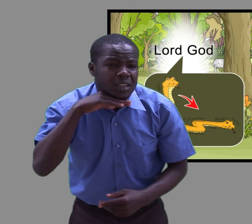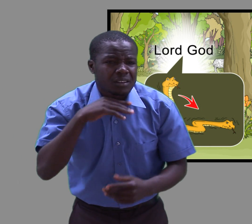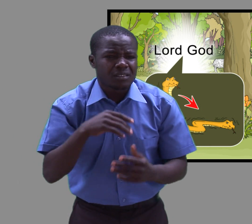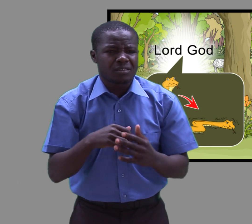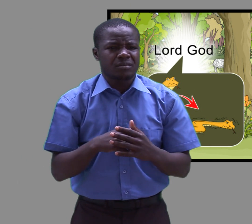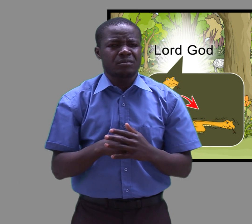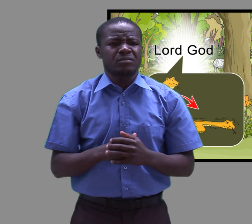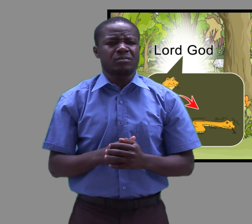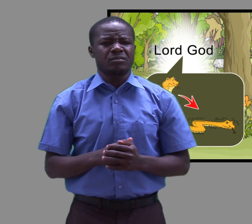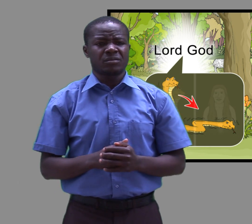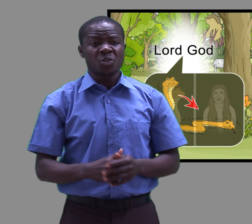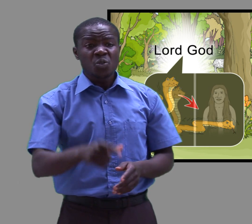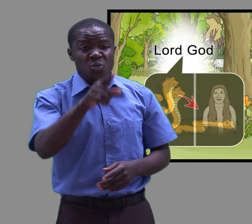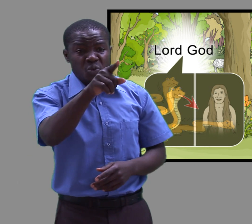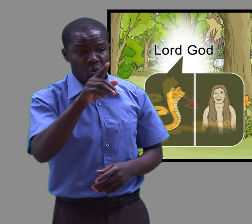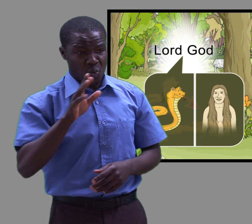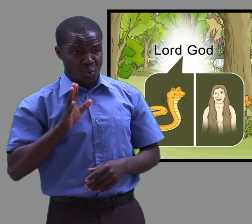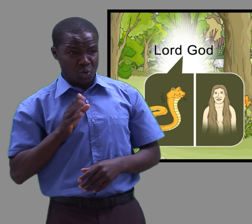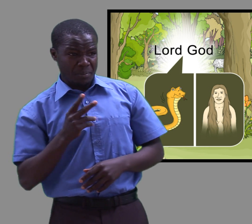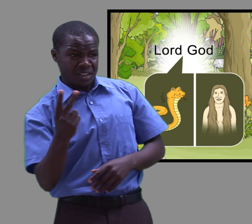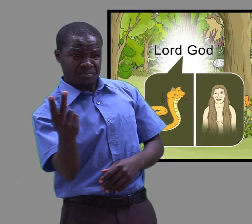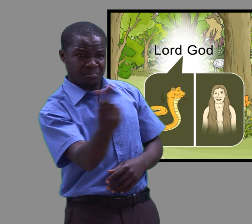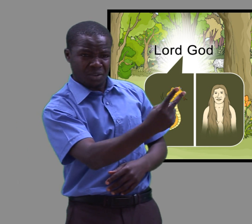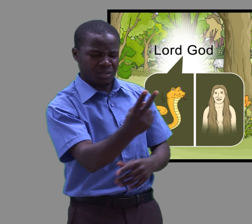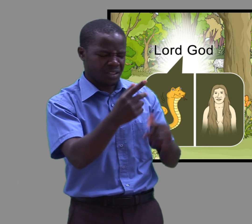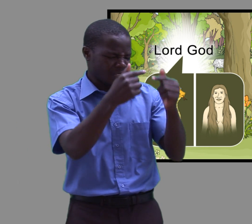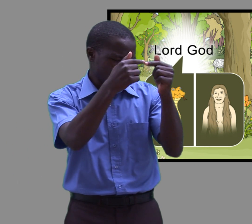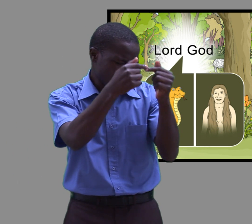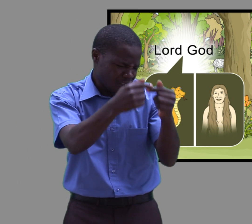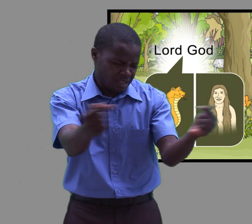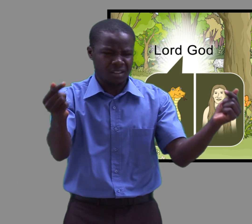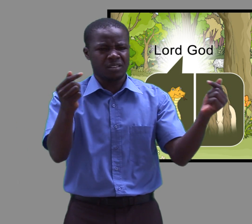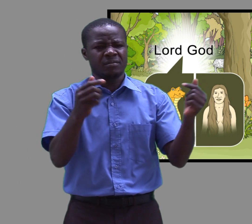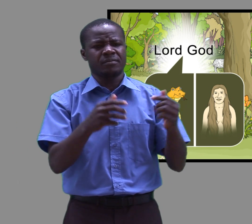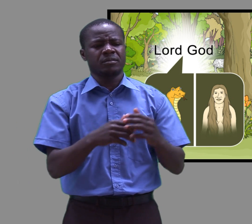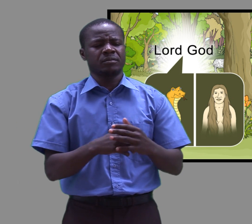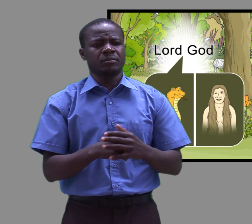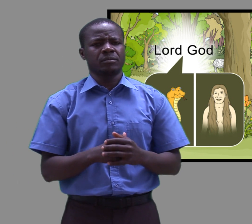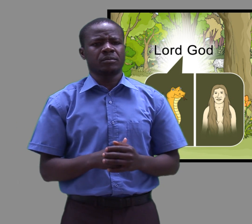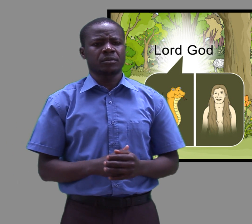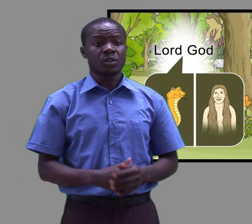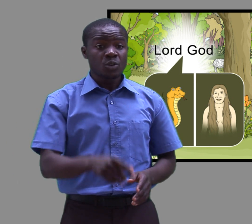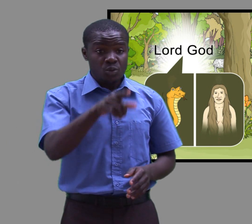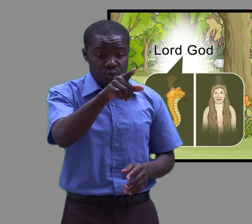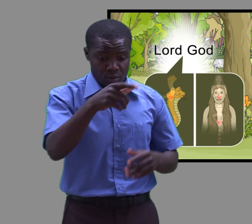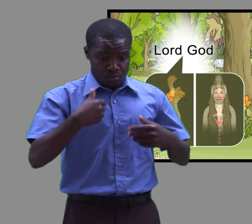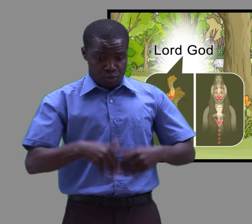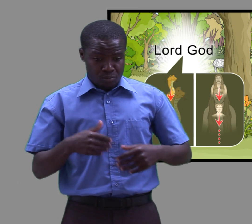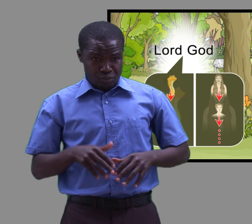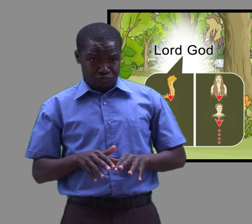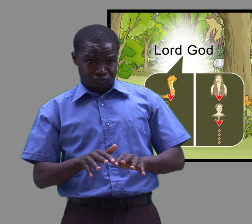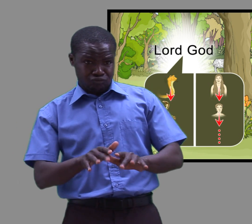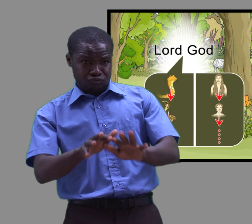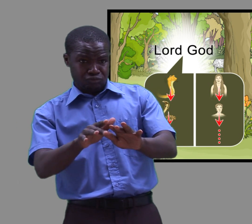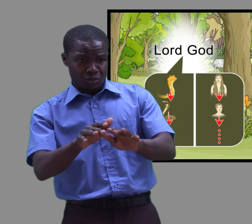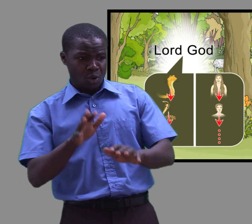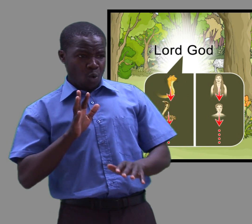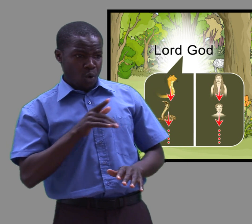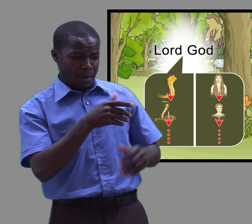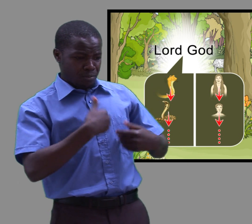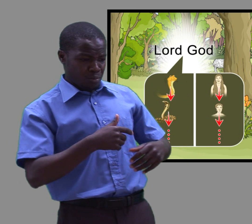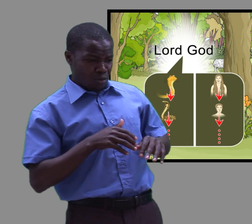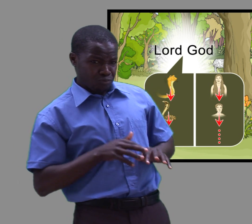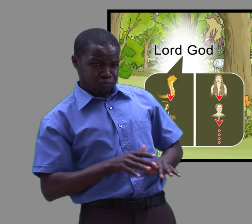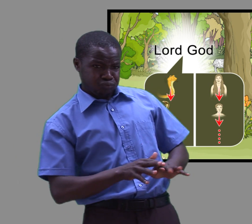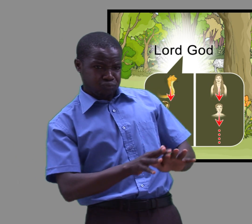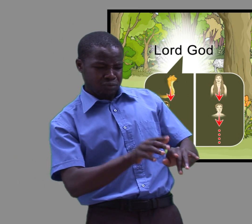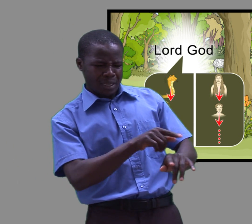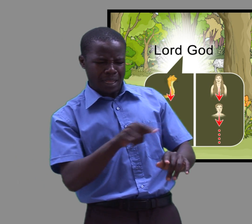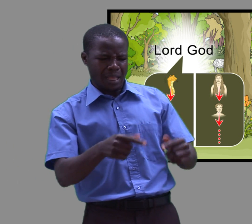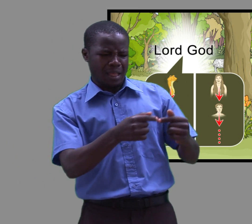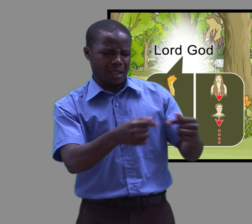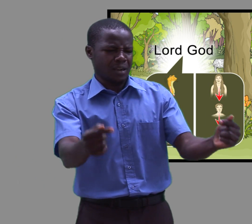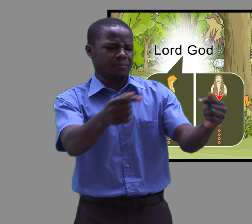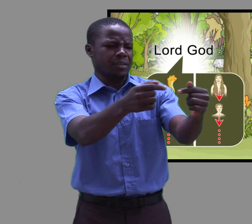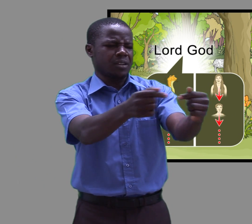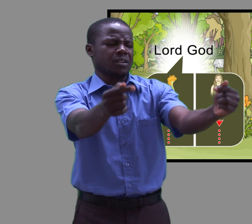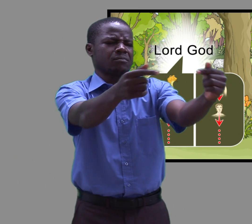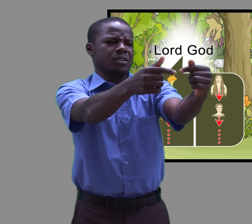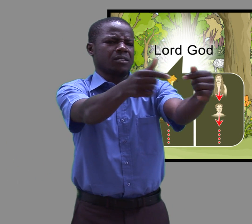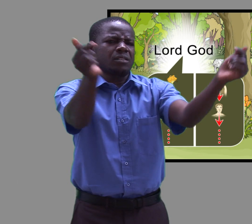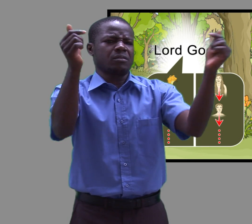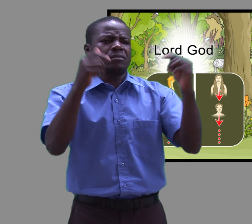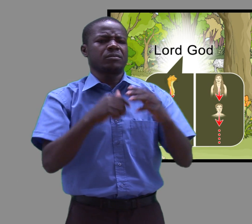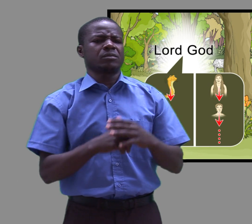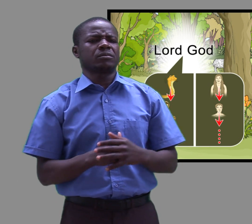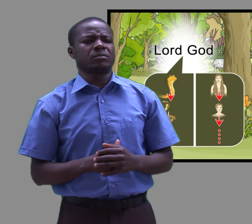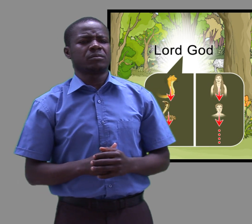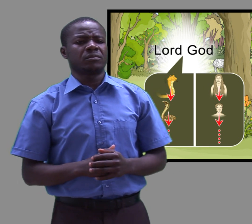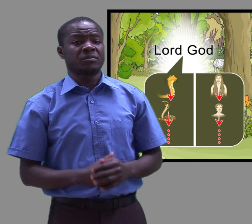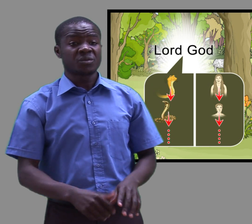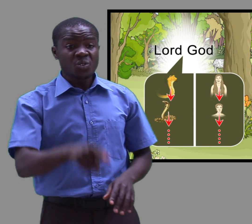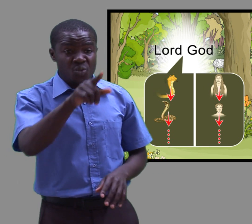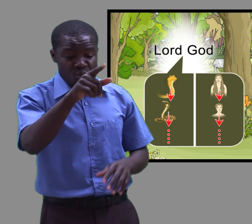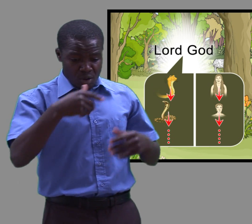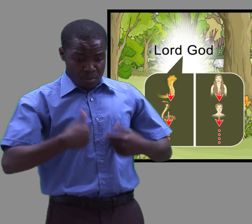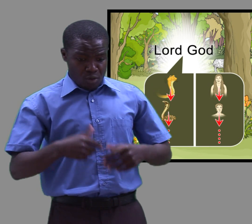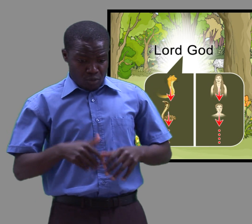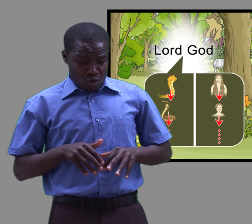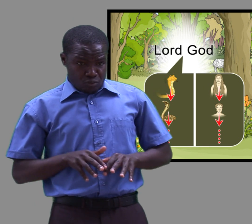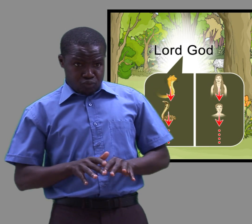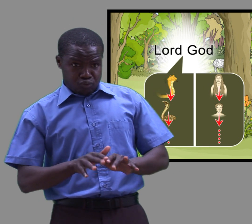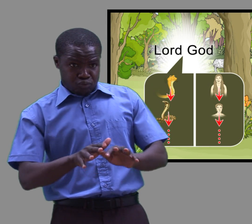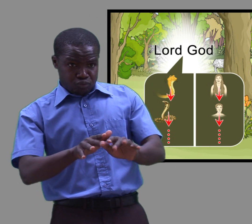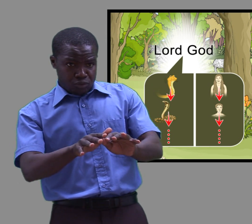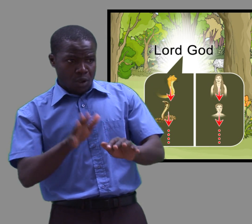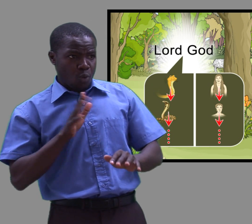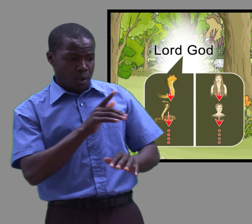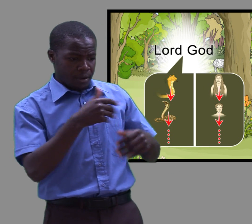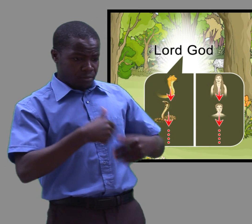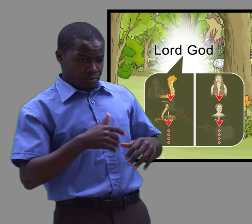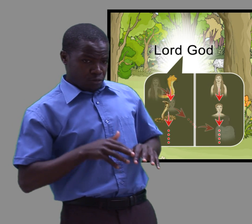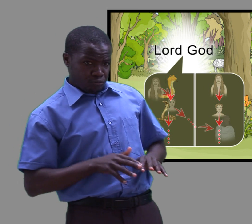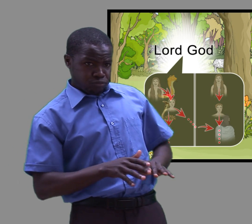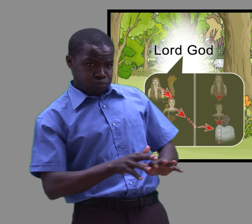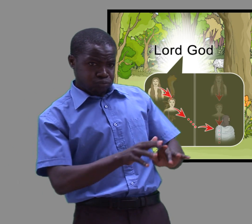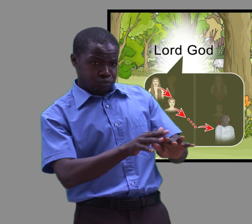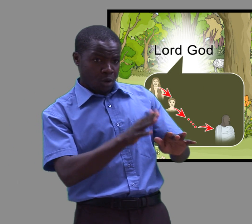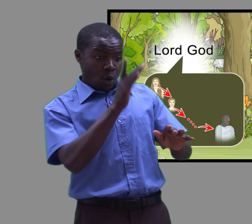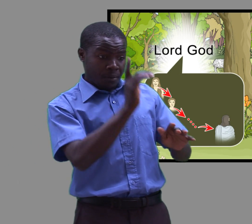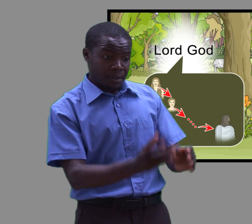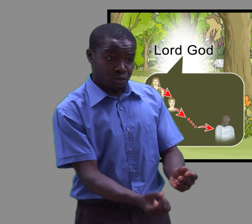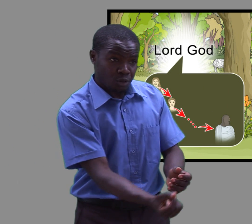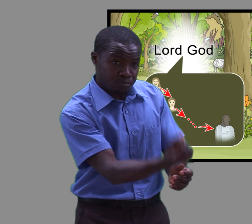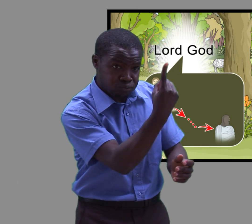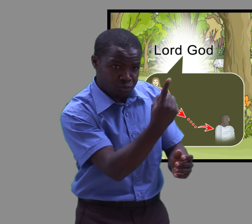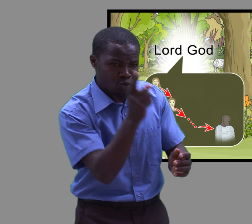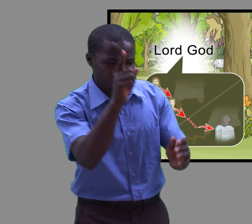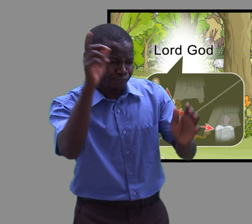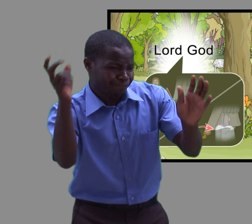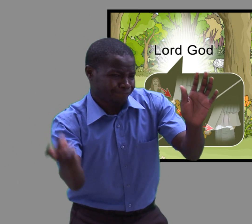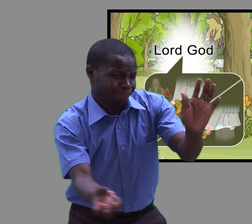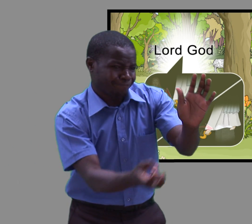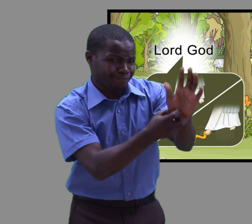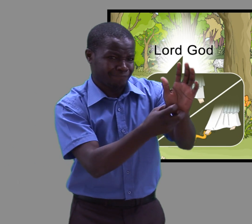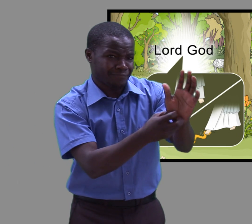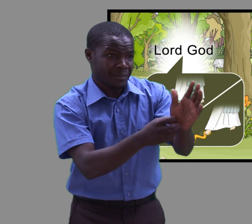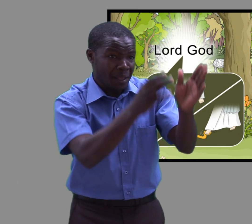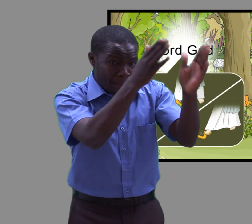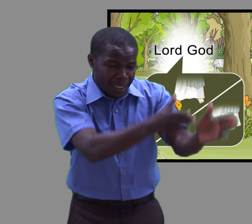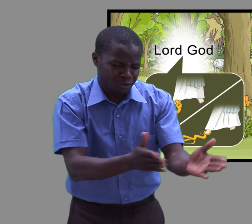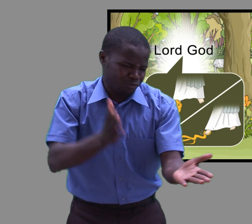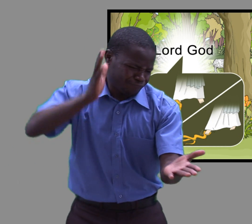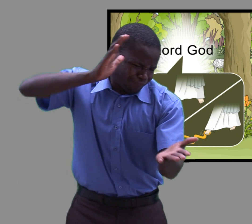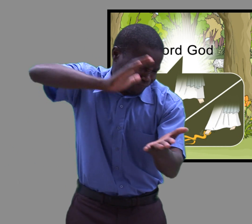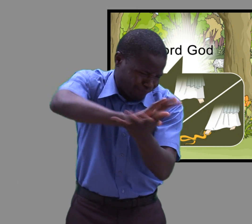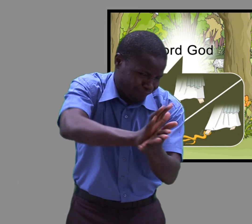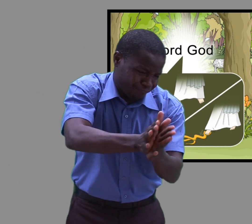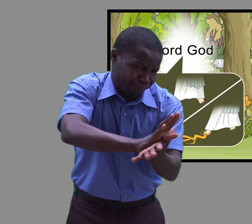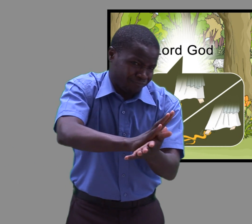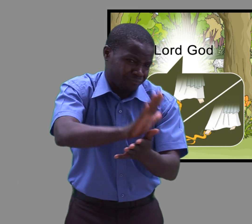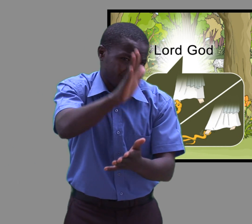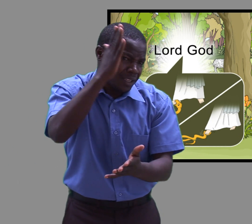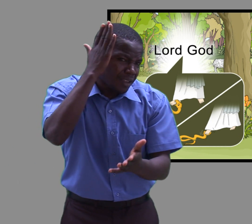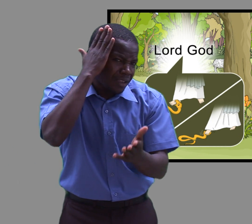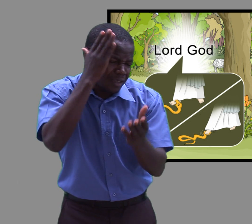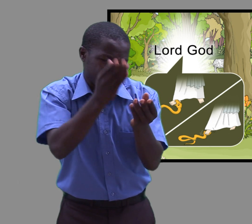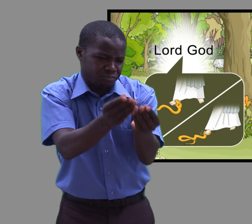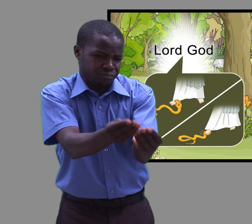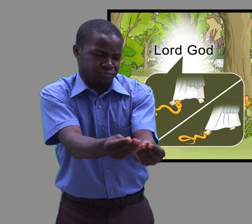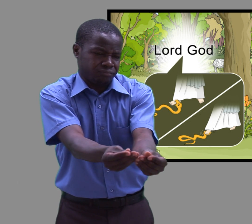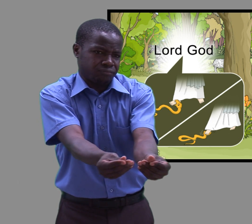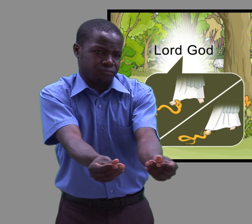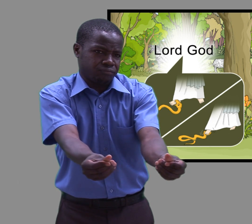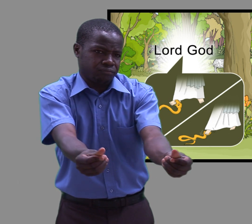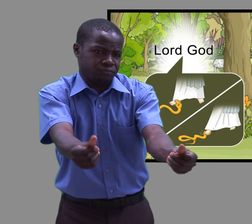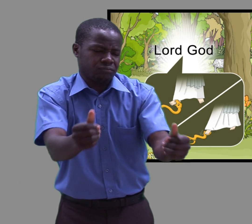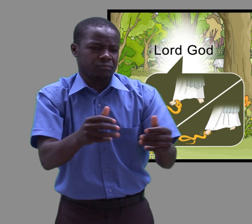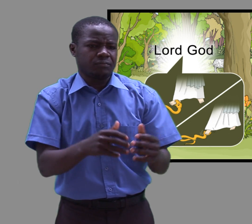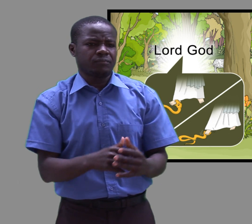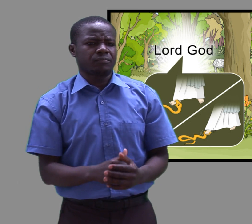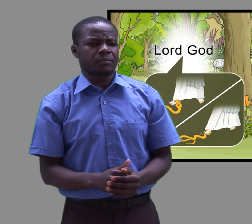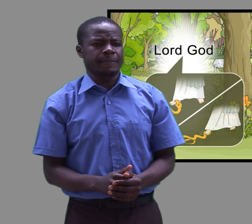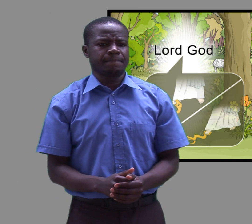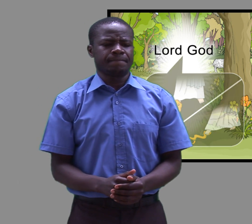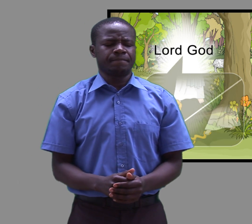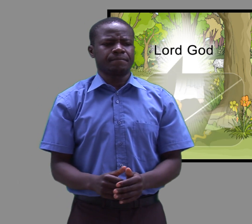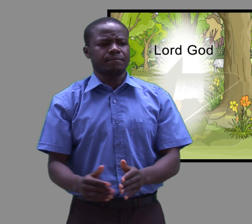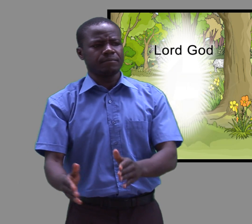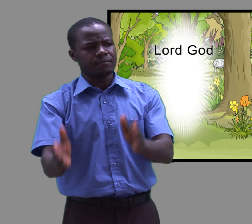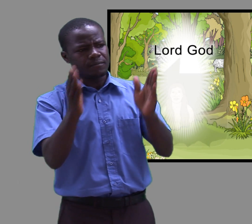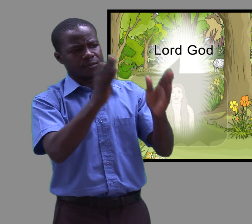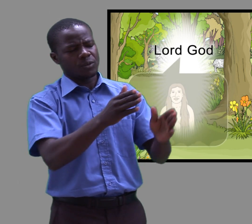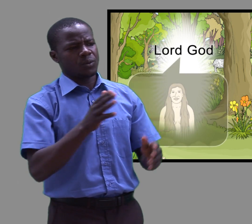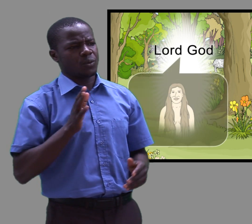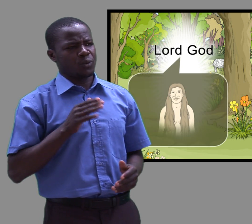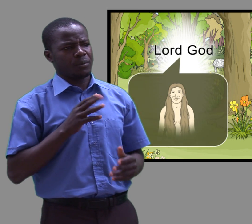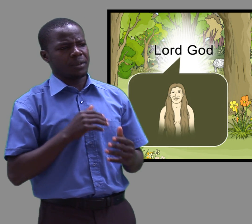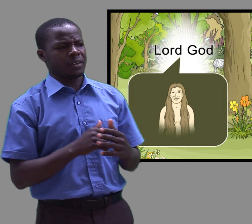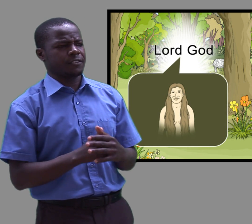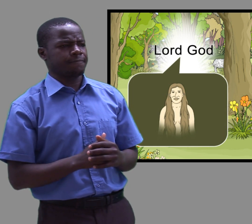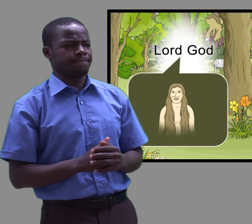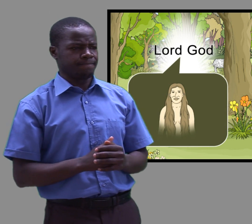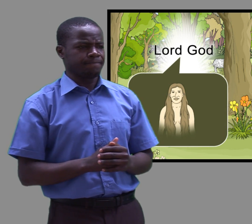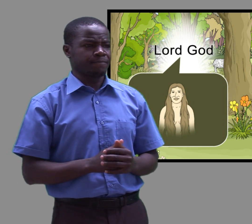And I will put enmity between you and the woman, and between your seed and her seed. He will crush your head, and you will strike his heel.”